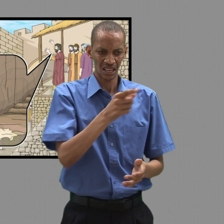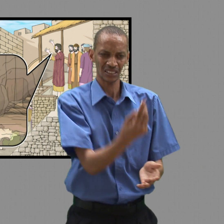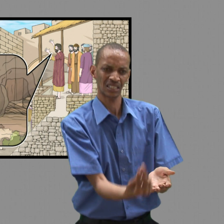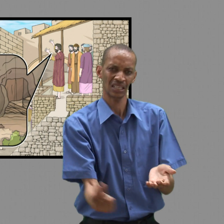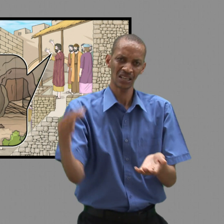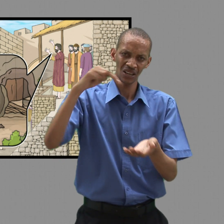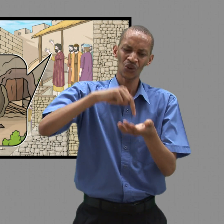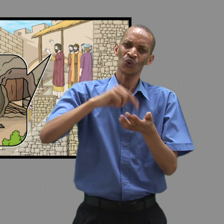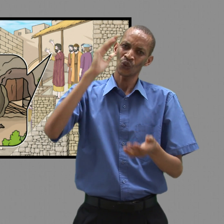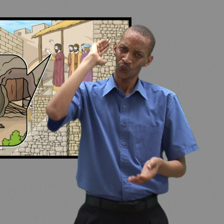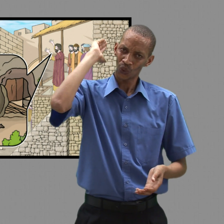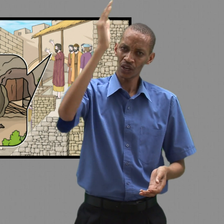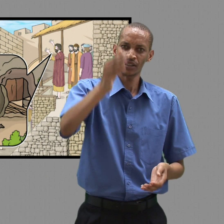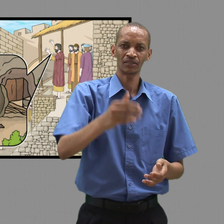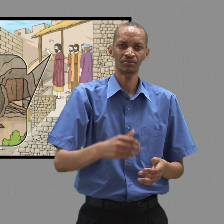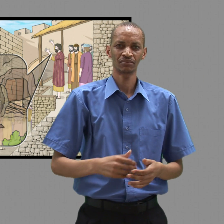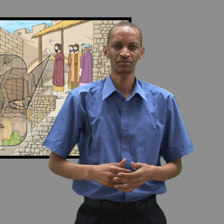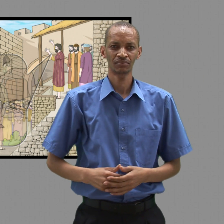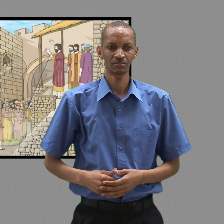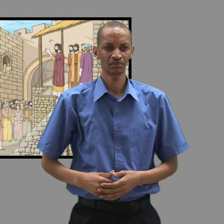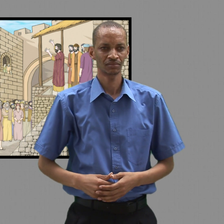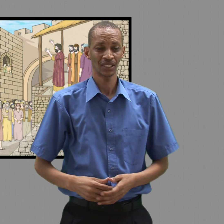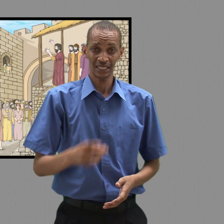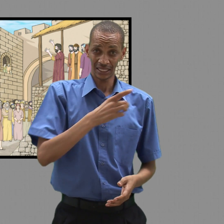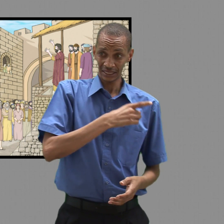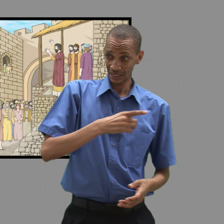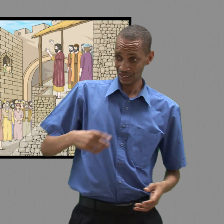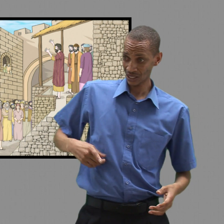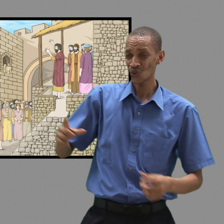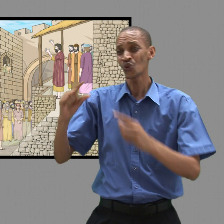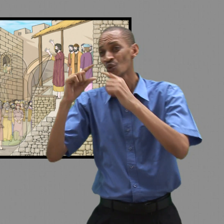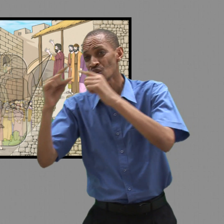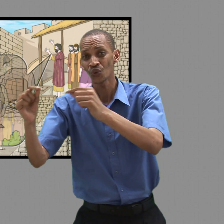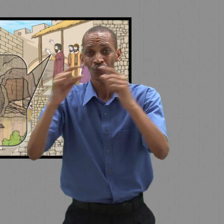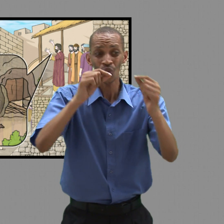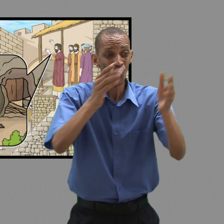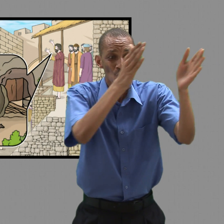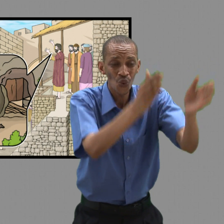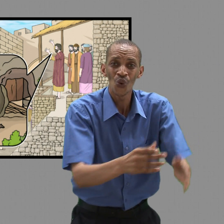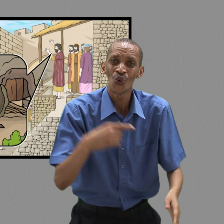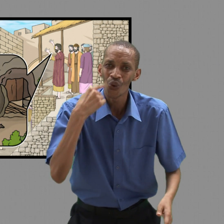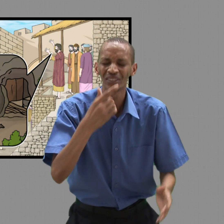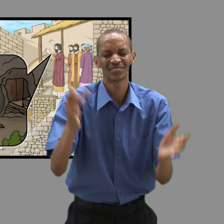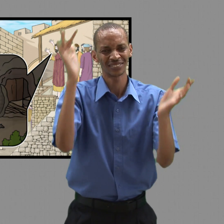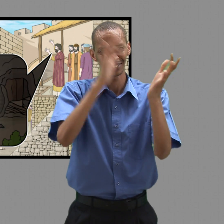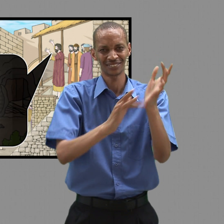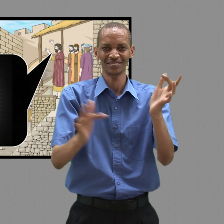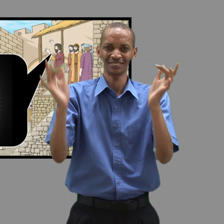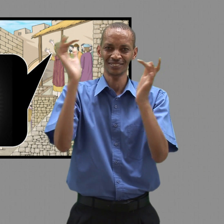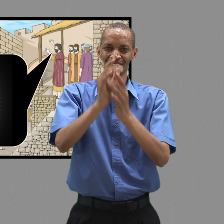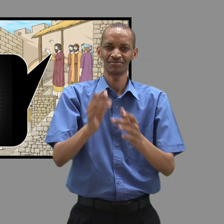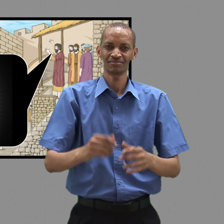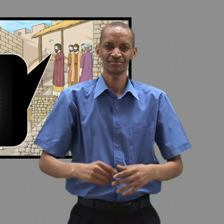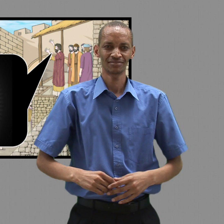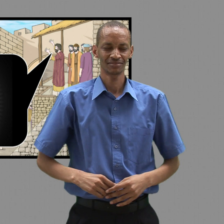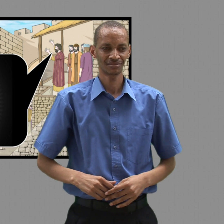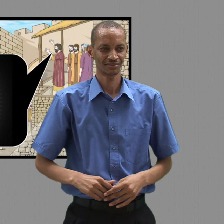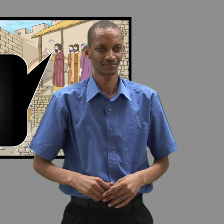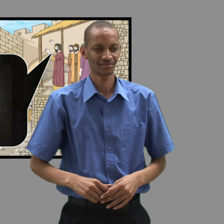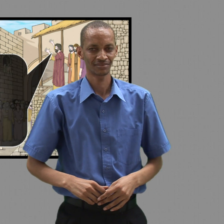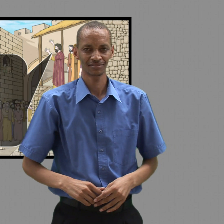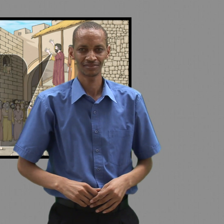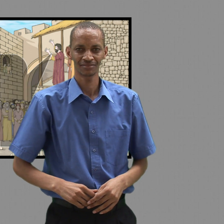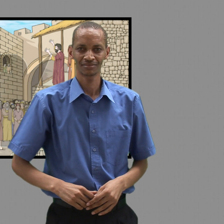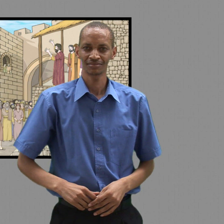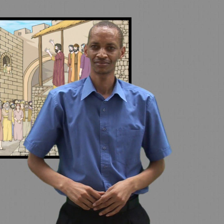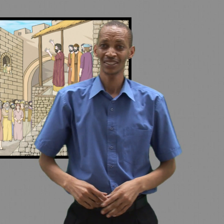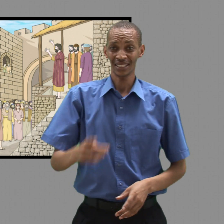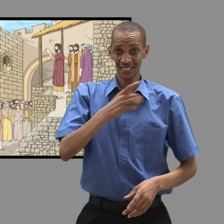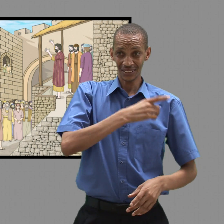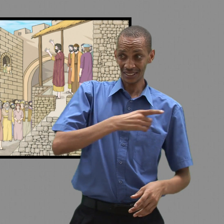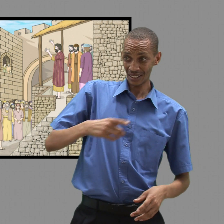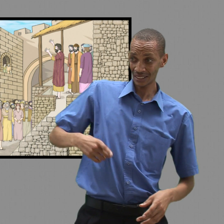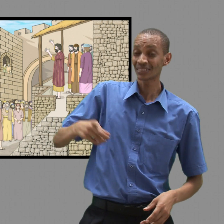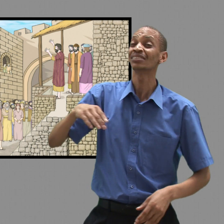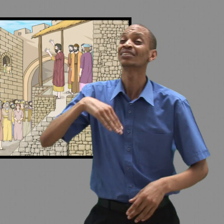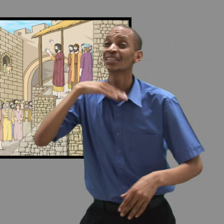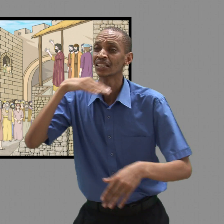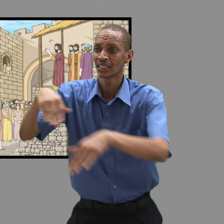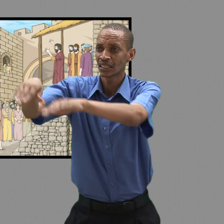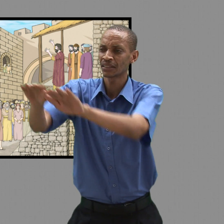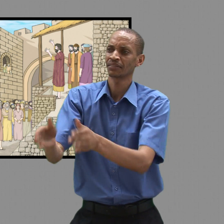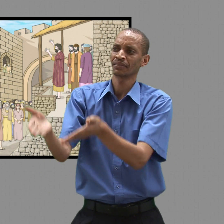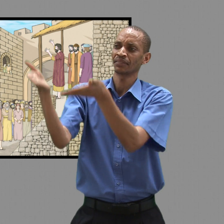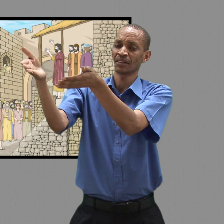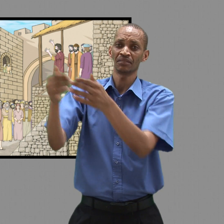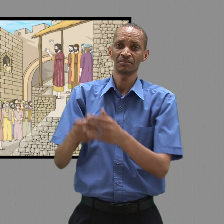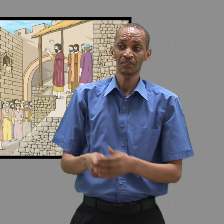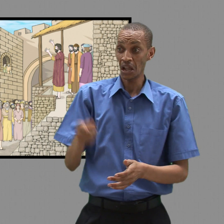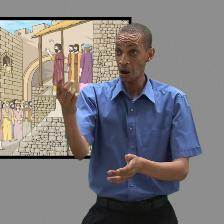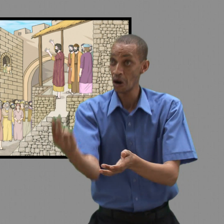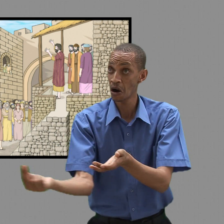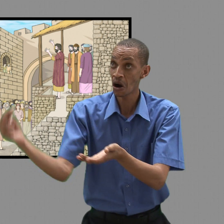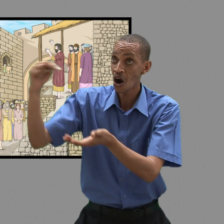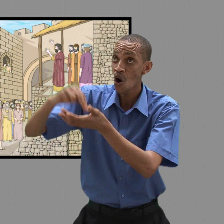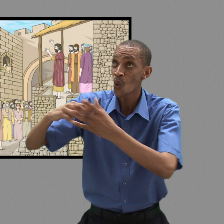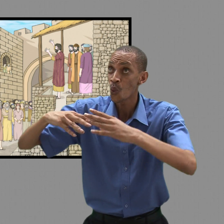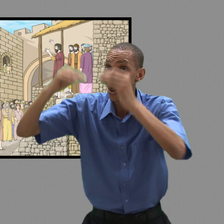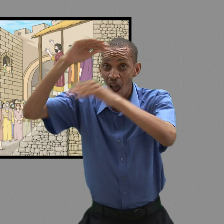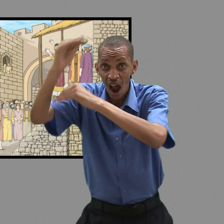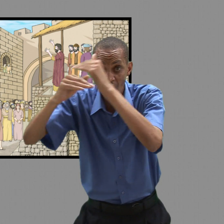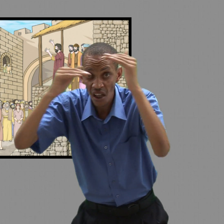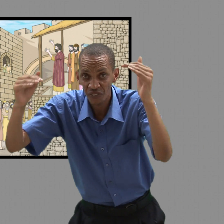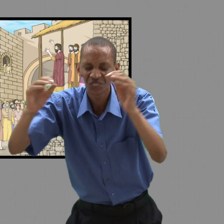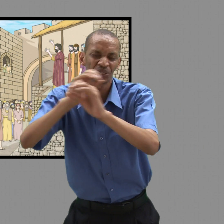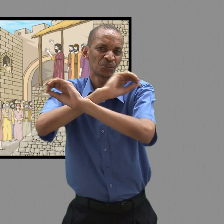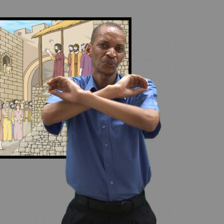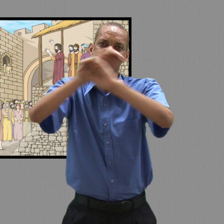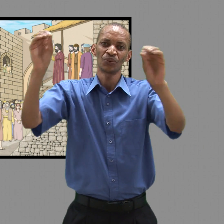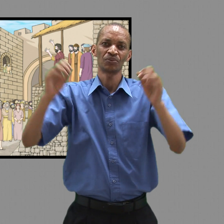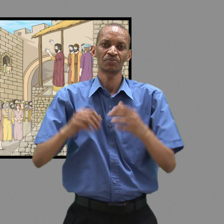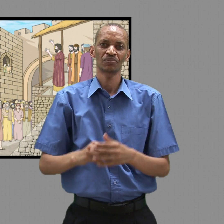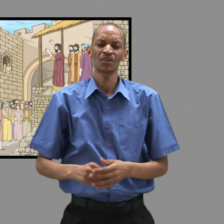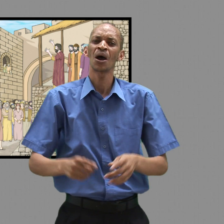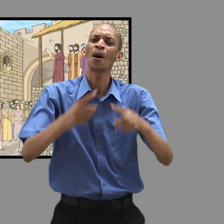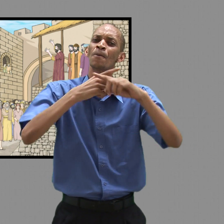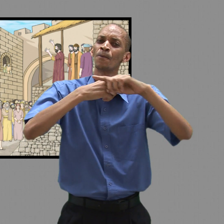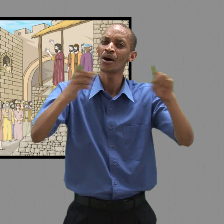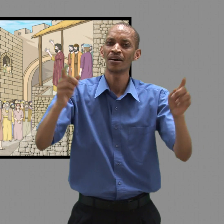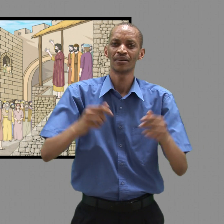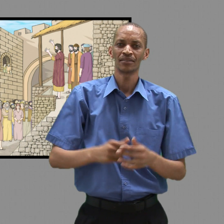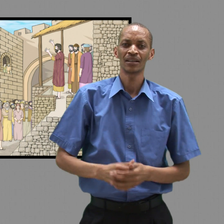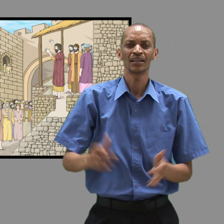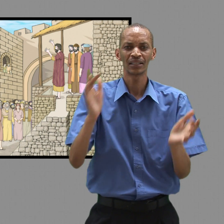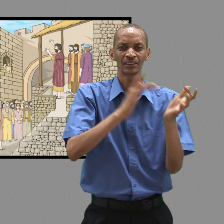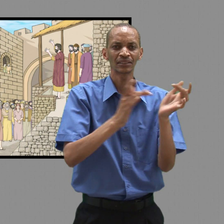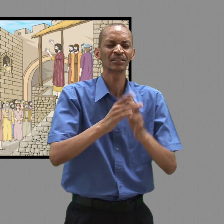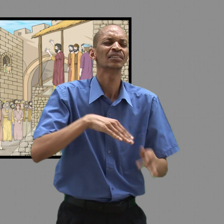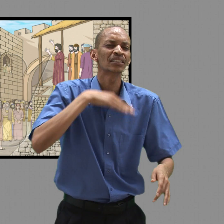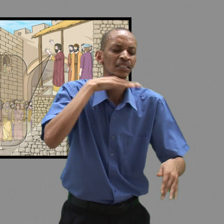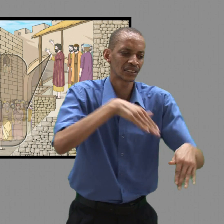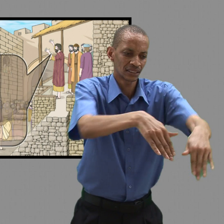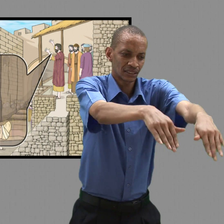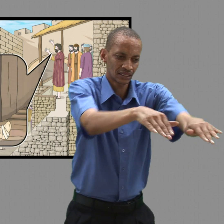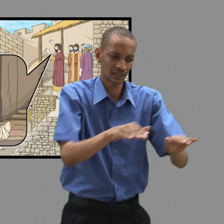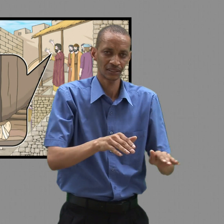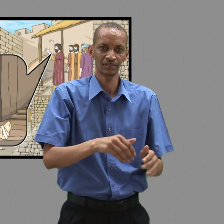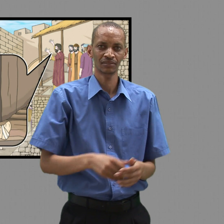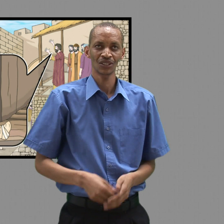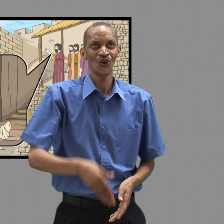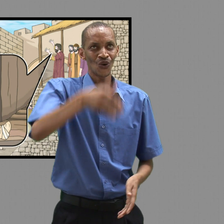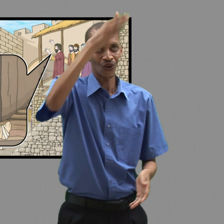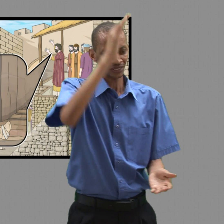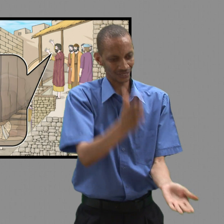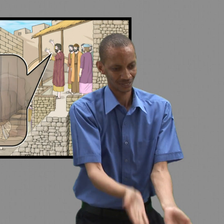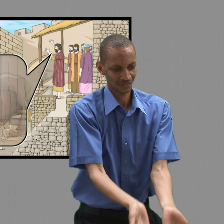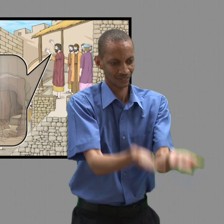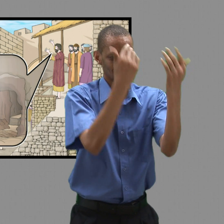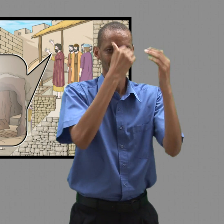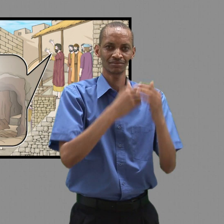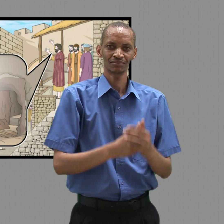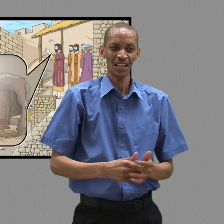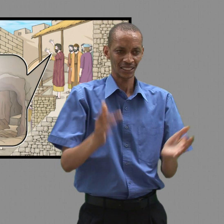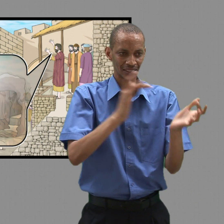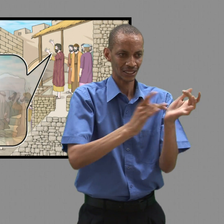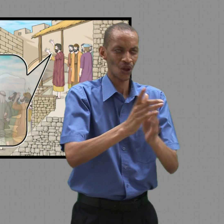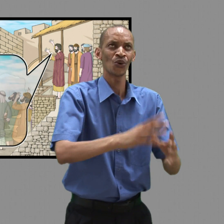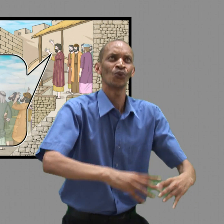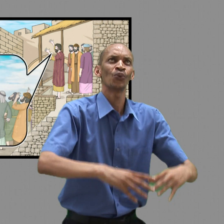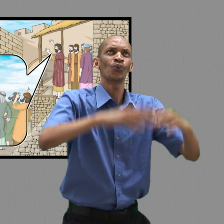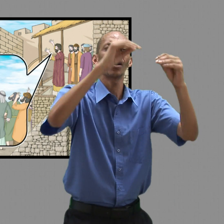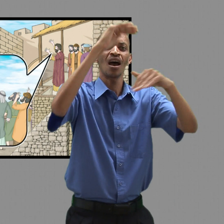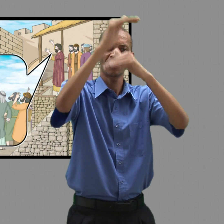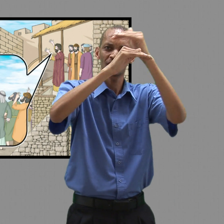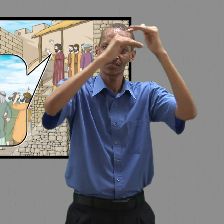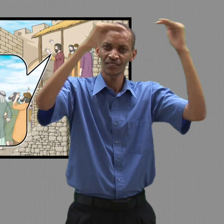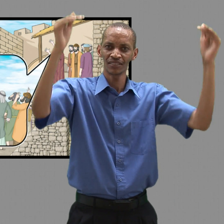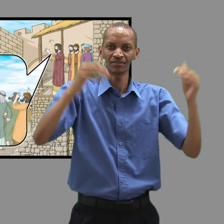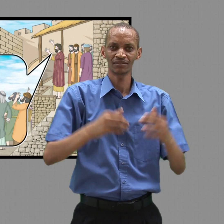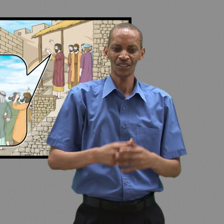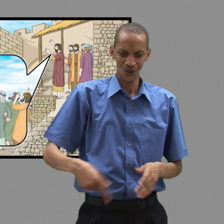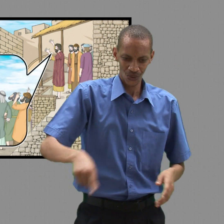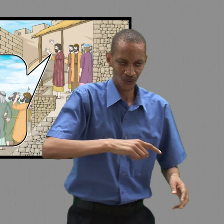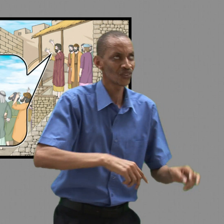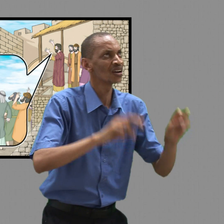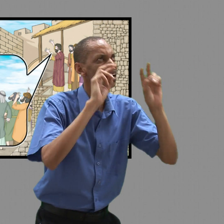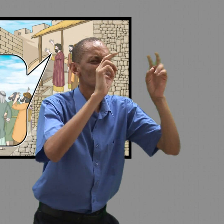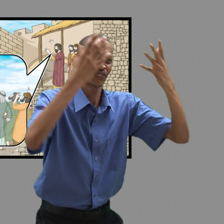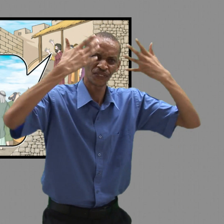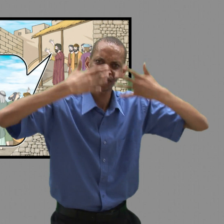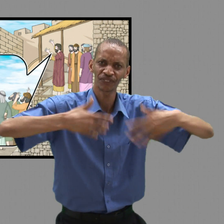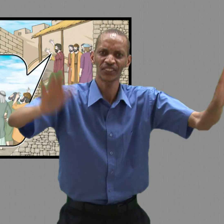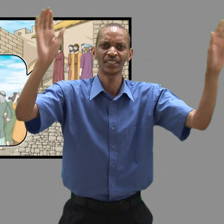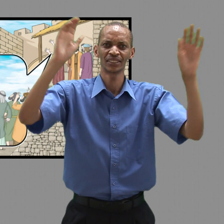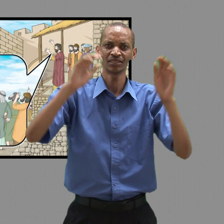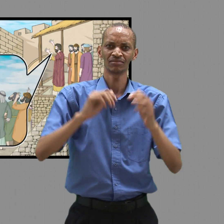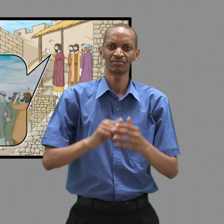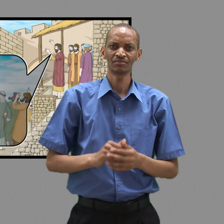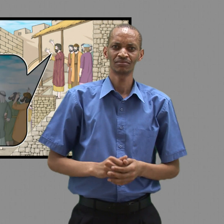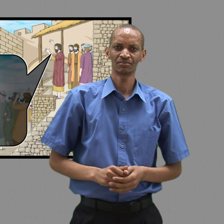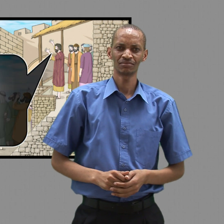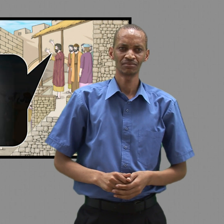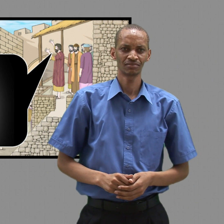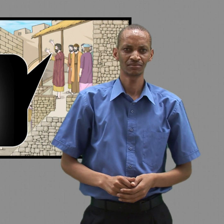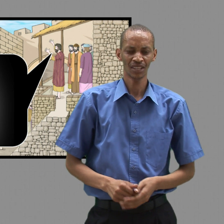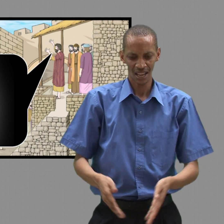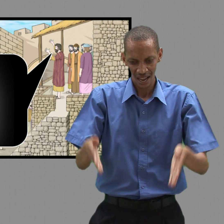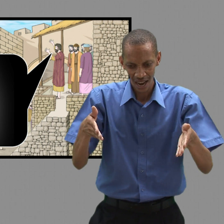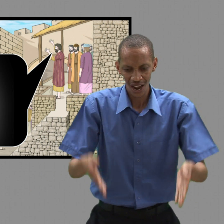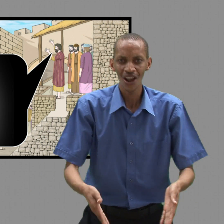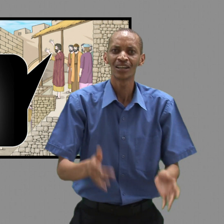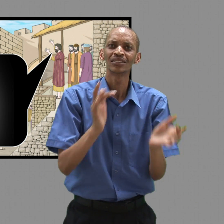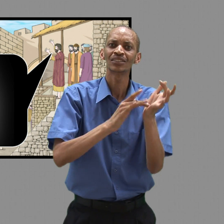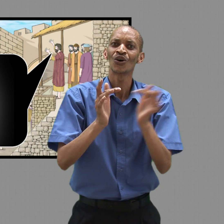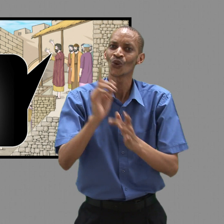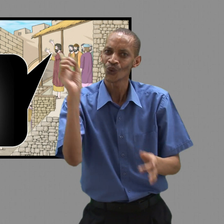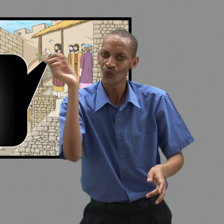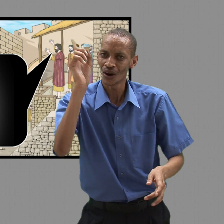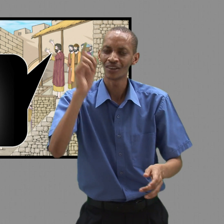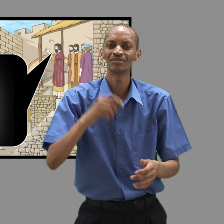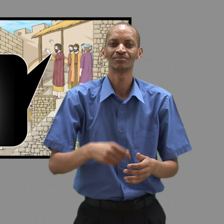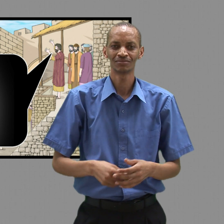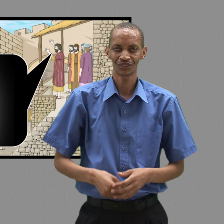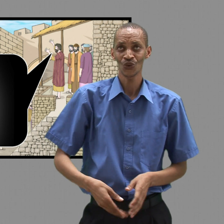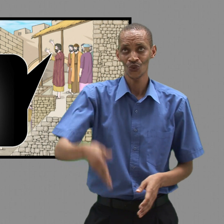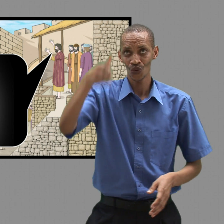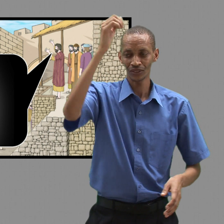But he was a prophet and knew that God had promised him on oath that He would place one of his descendants on his throne. Foreseeing this, David spoke about the resurrection of the Christ, that He was not abandoned to Hades, nor did His body see decay.